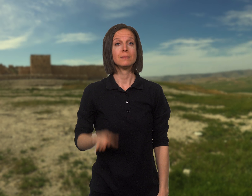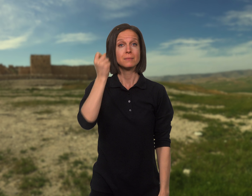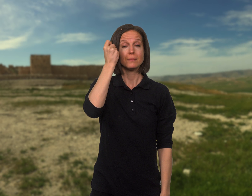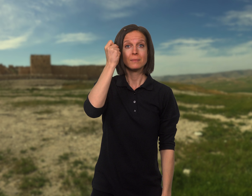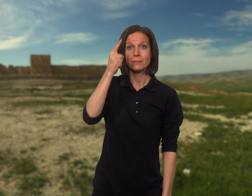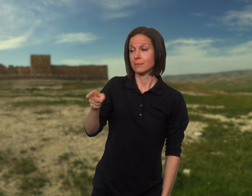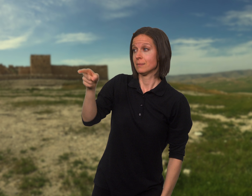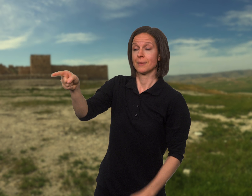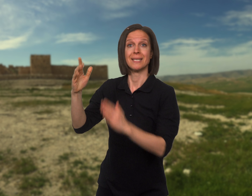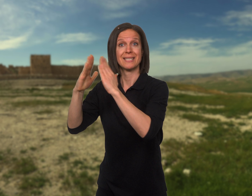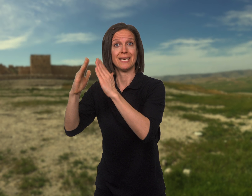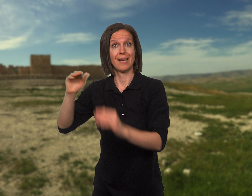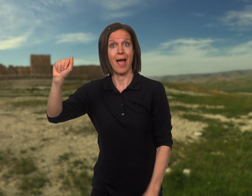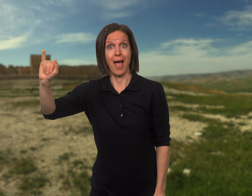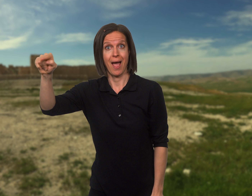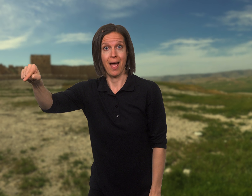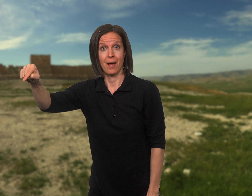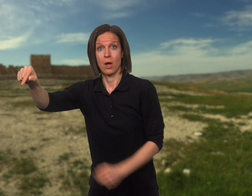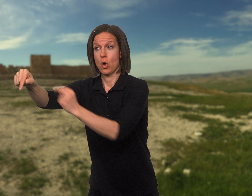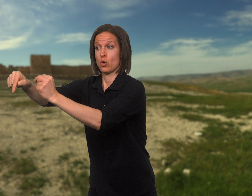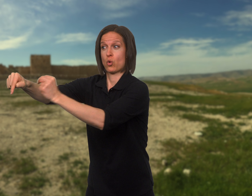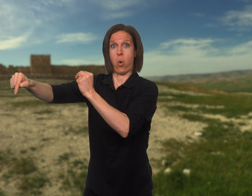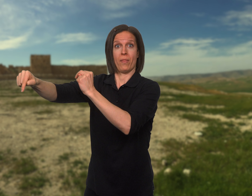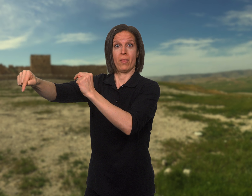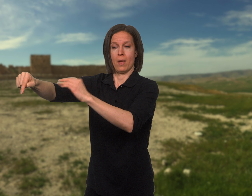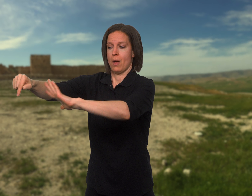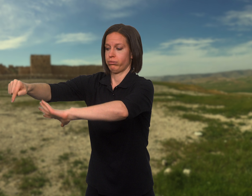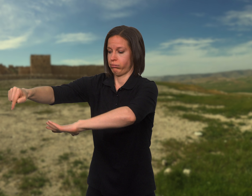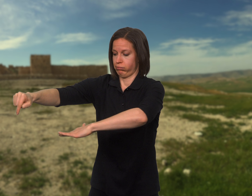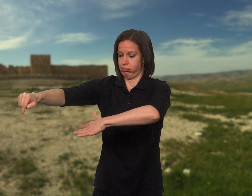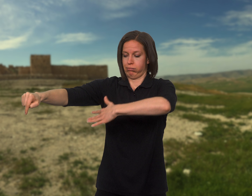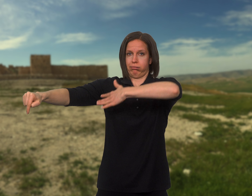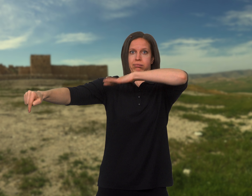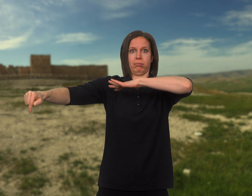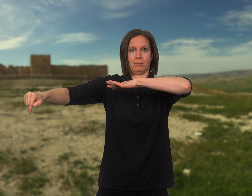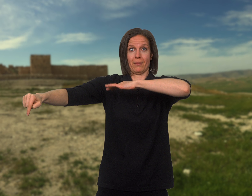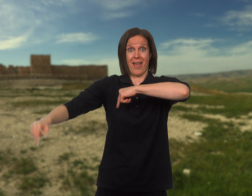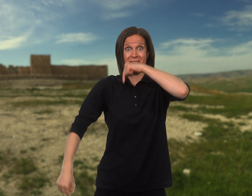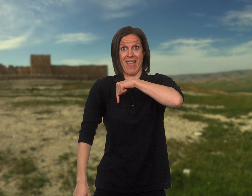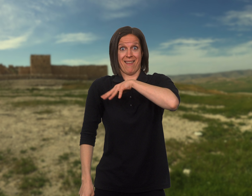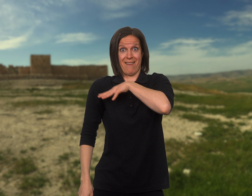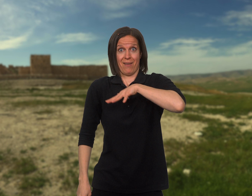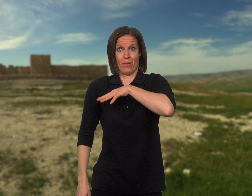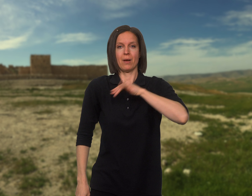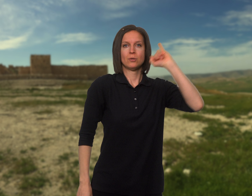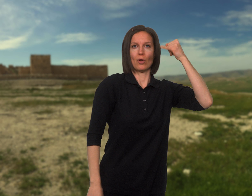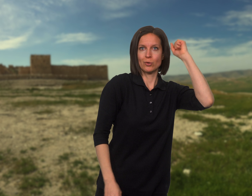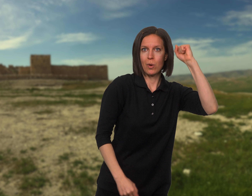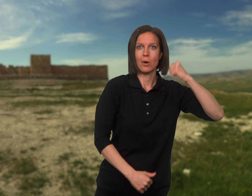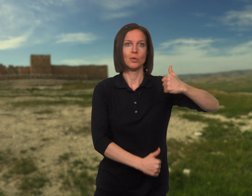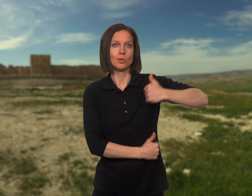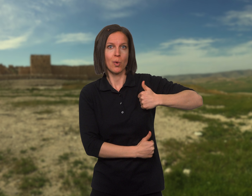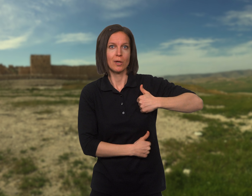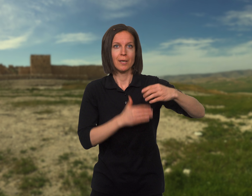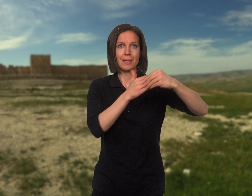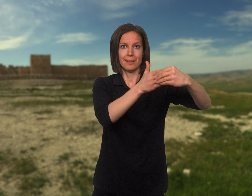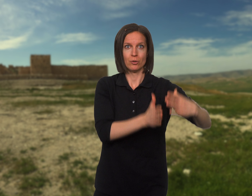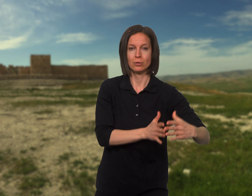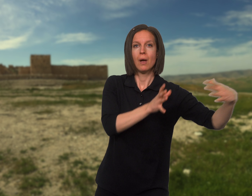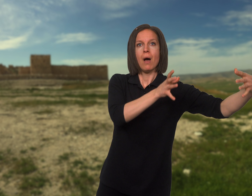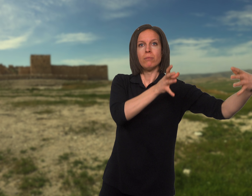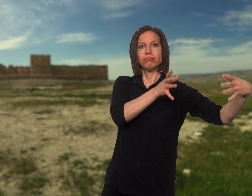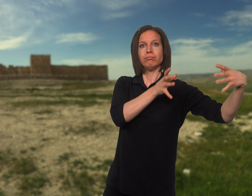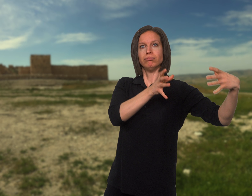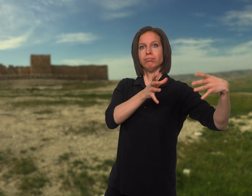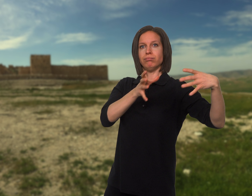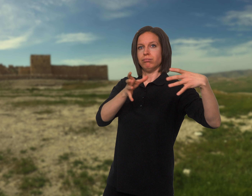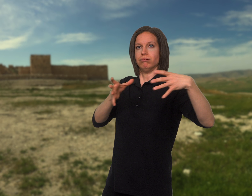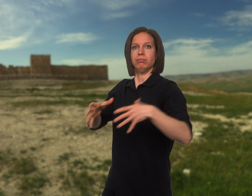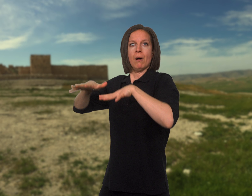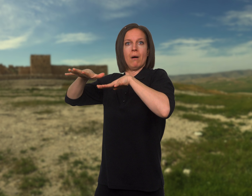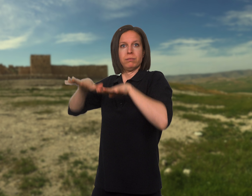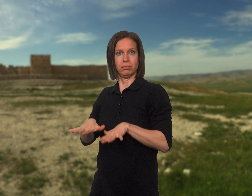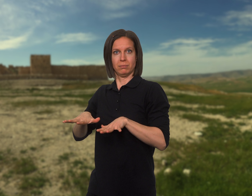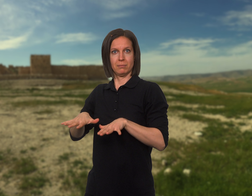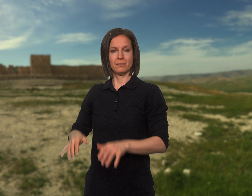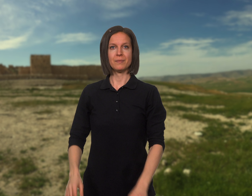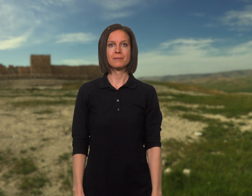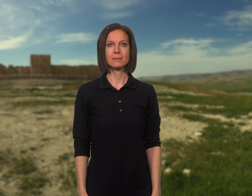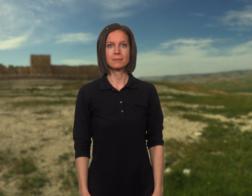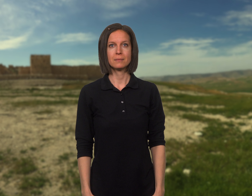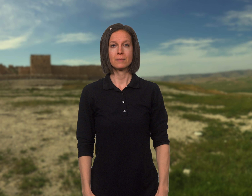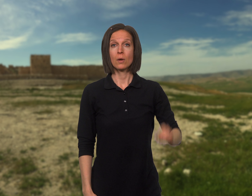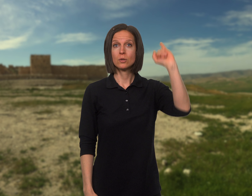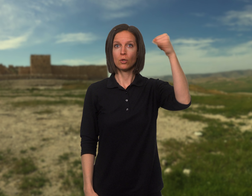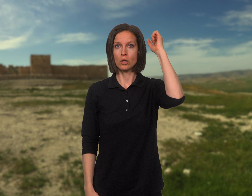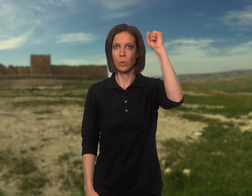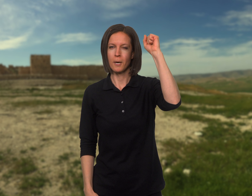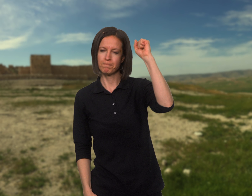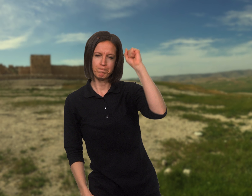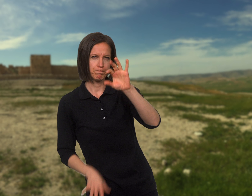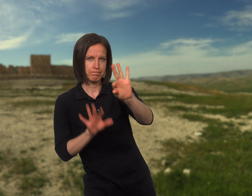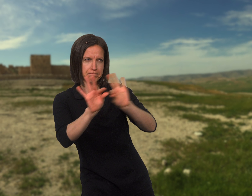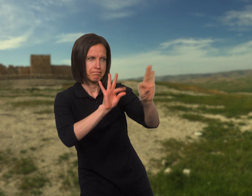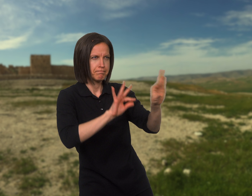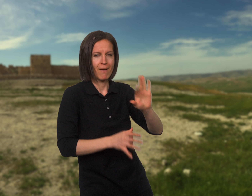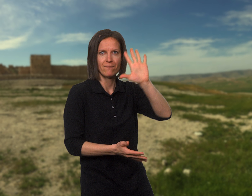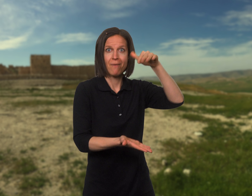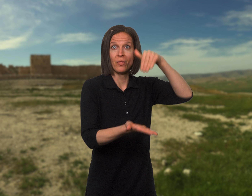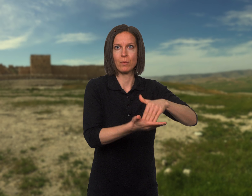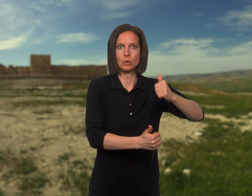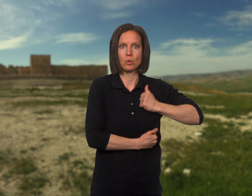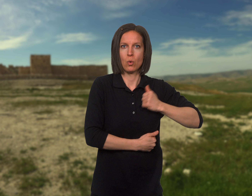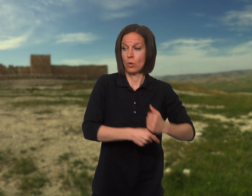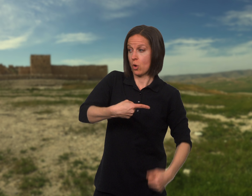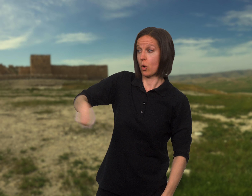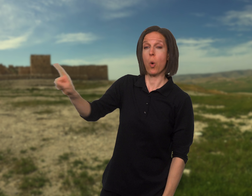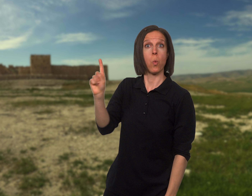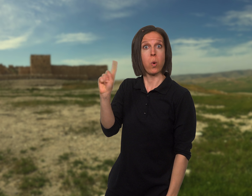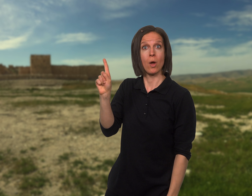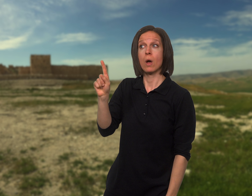They arrived in front of Ai and camped to the north of it, with the valley between them and the city.